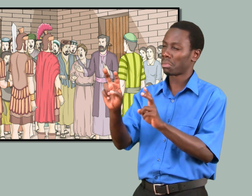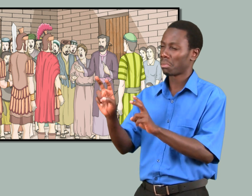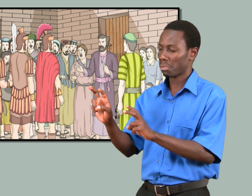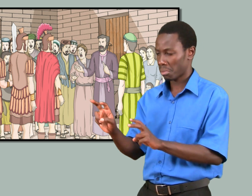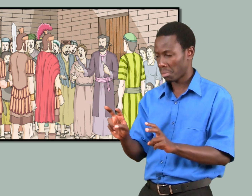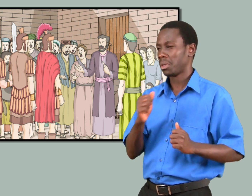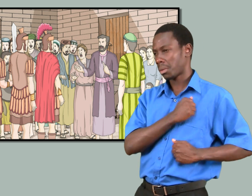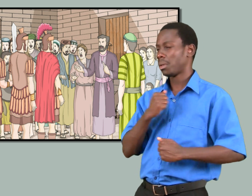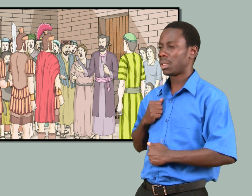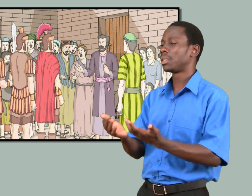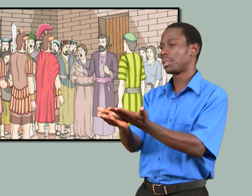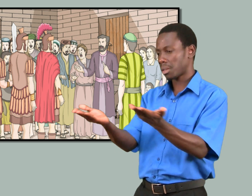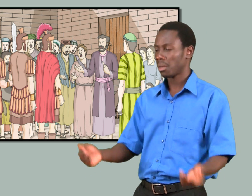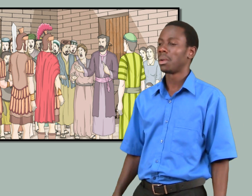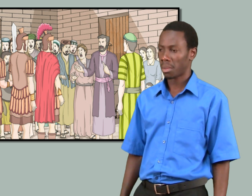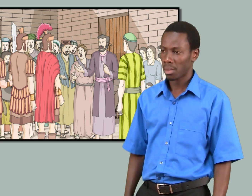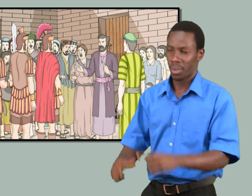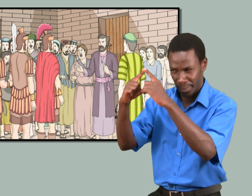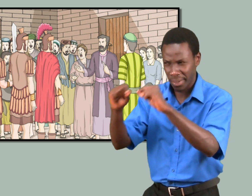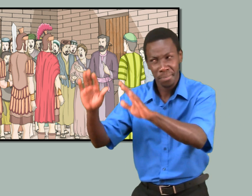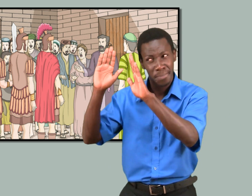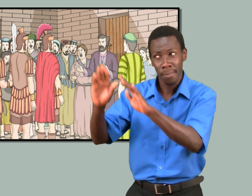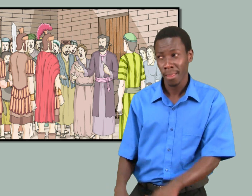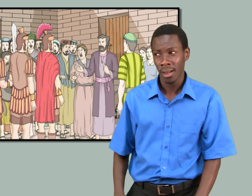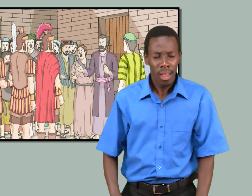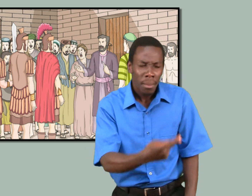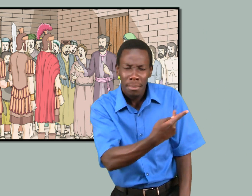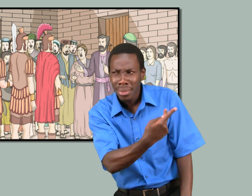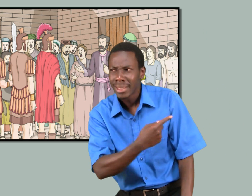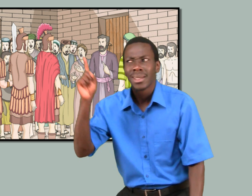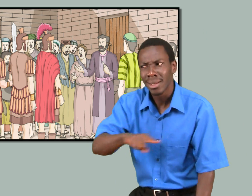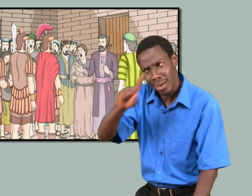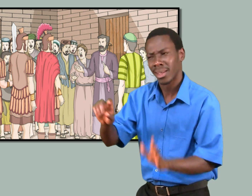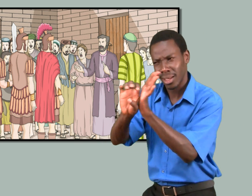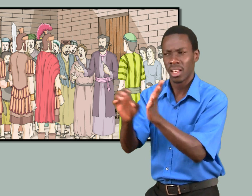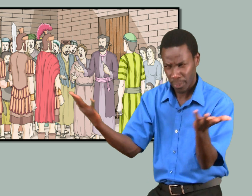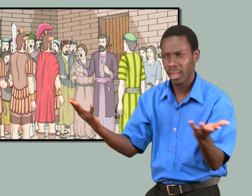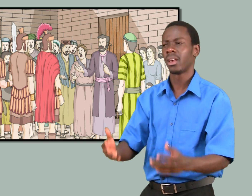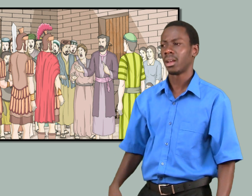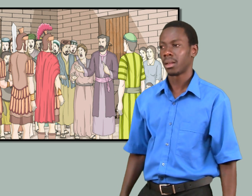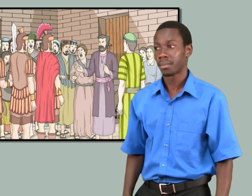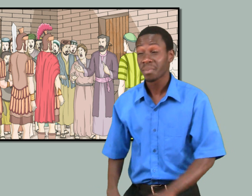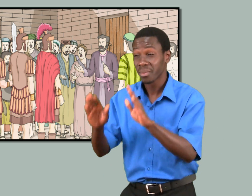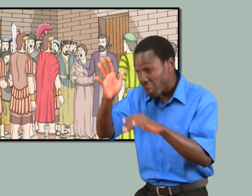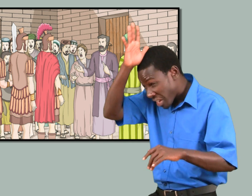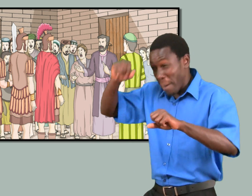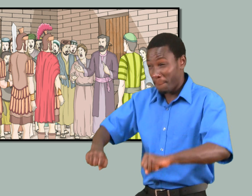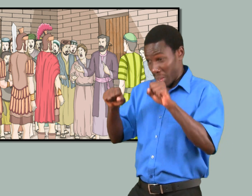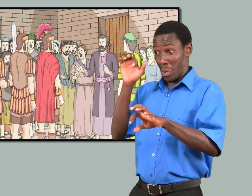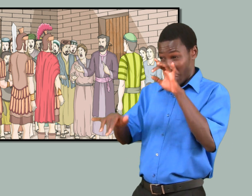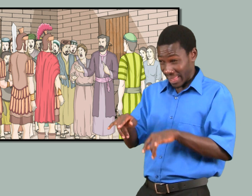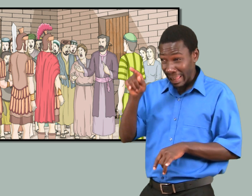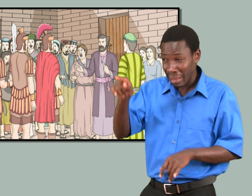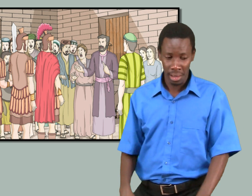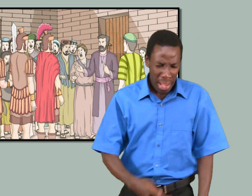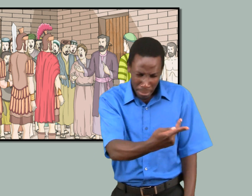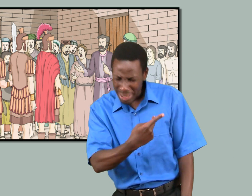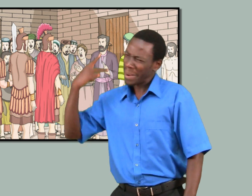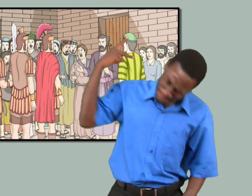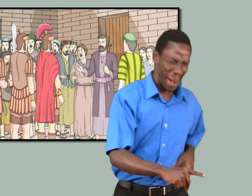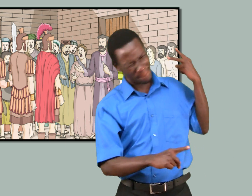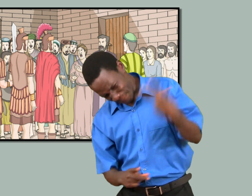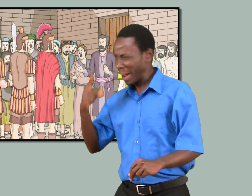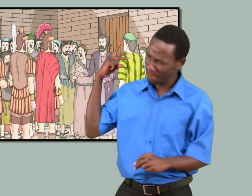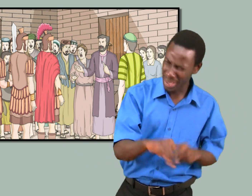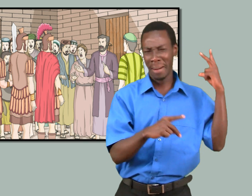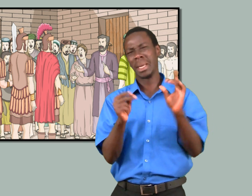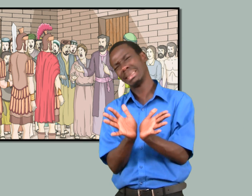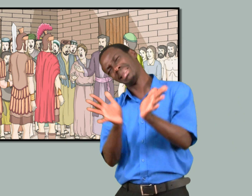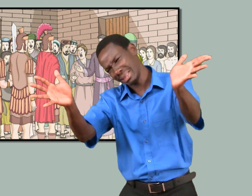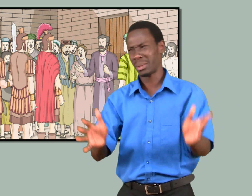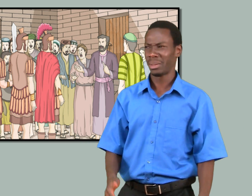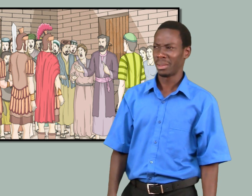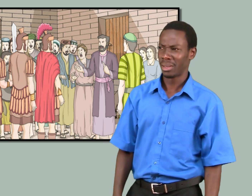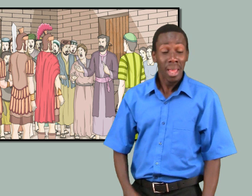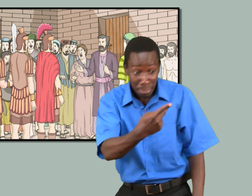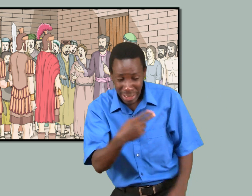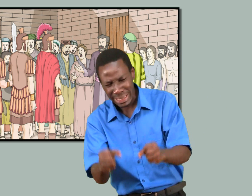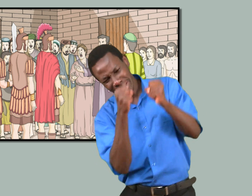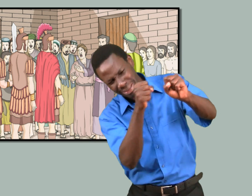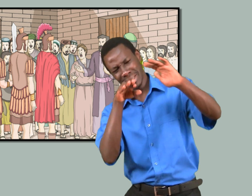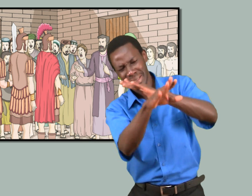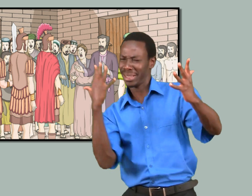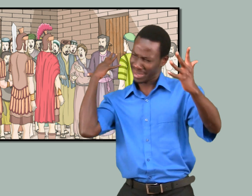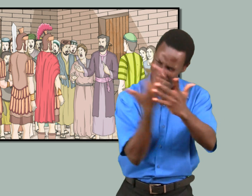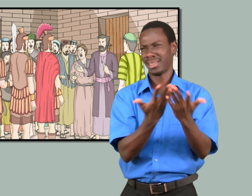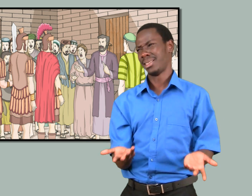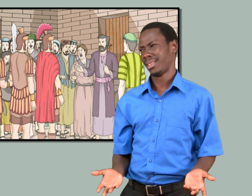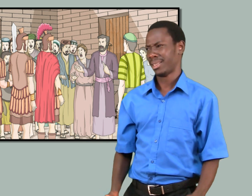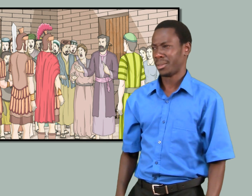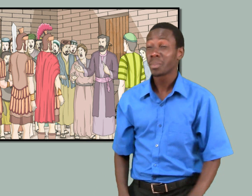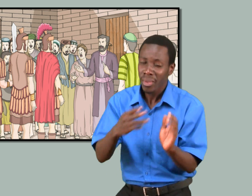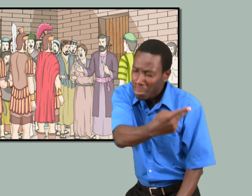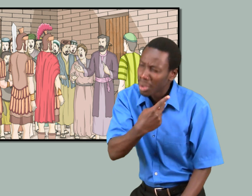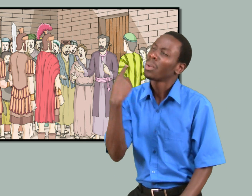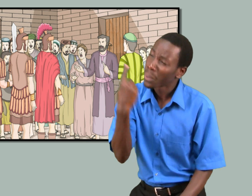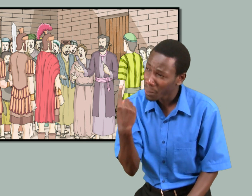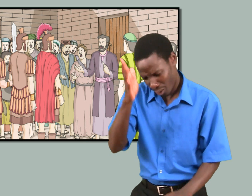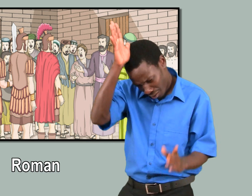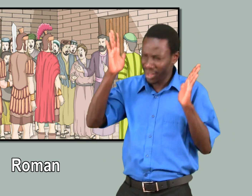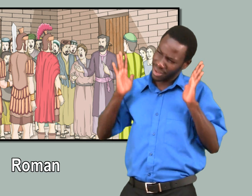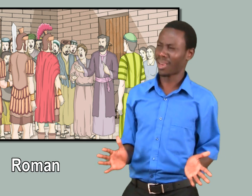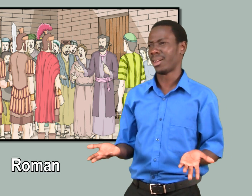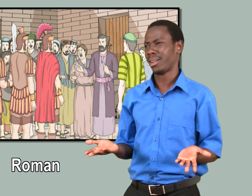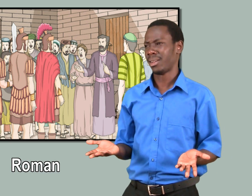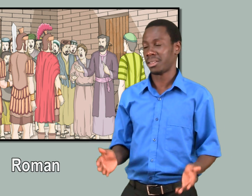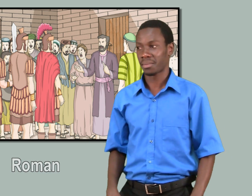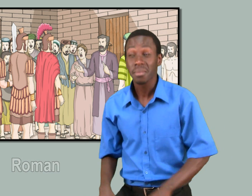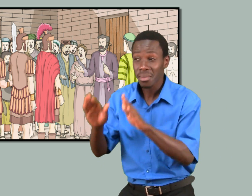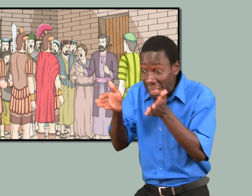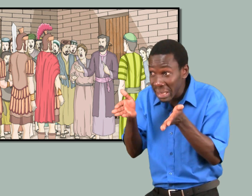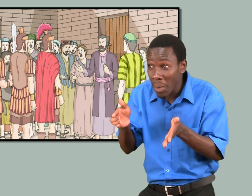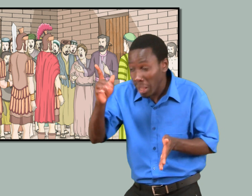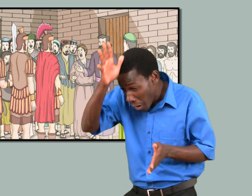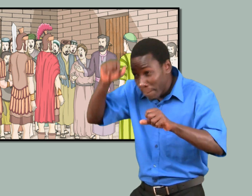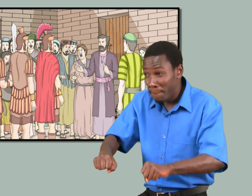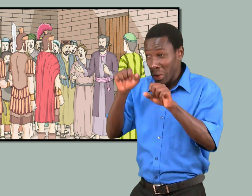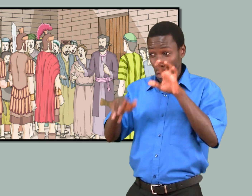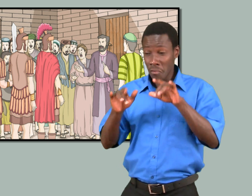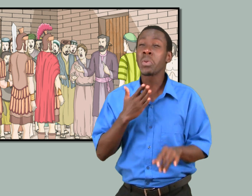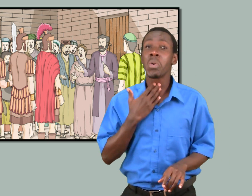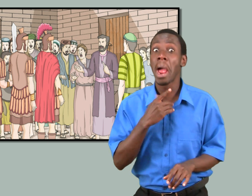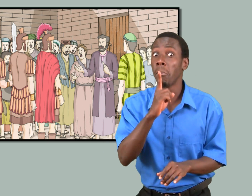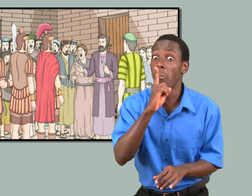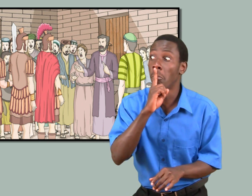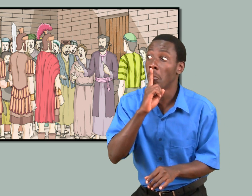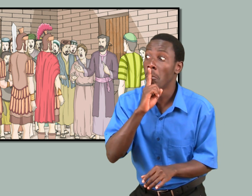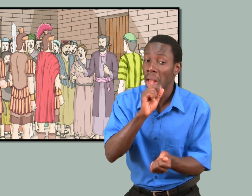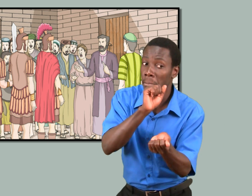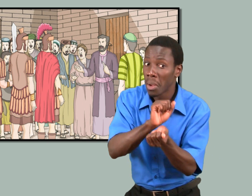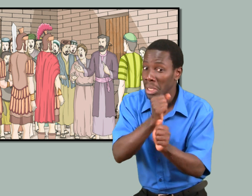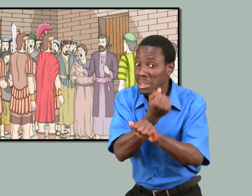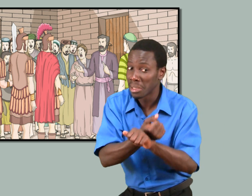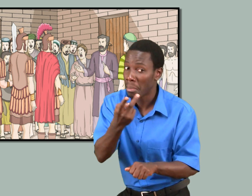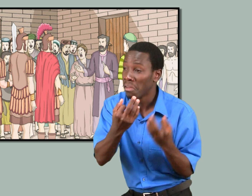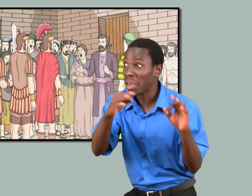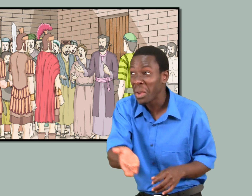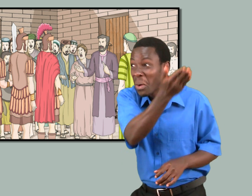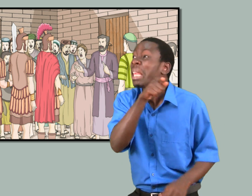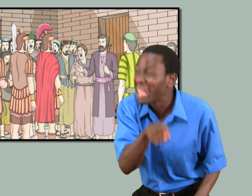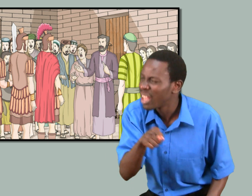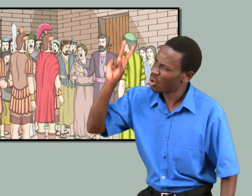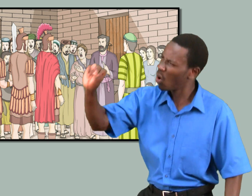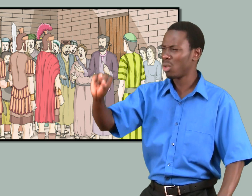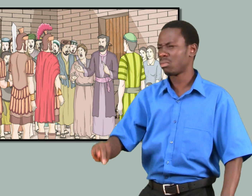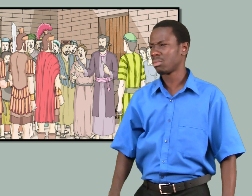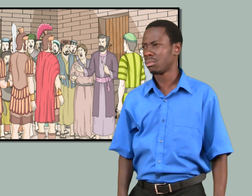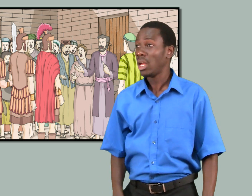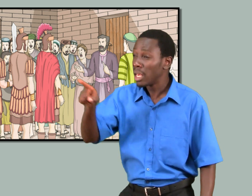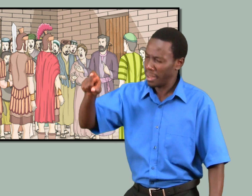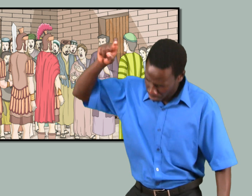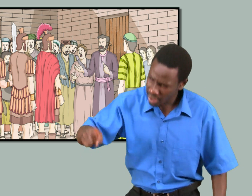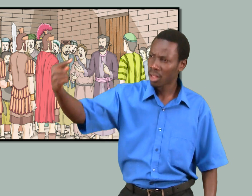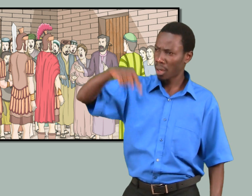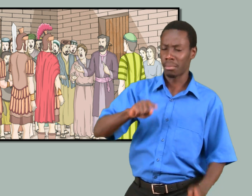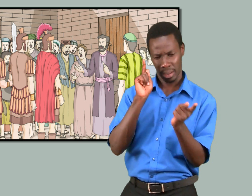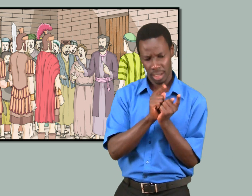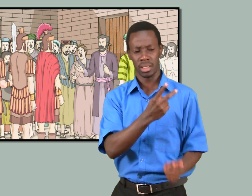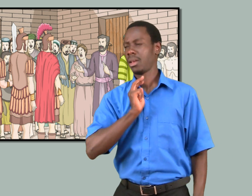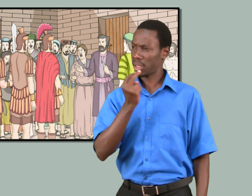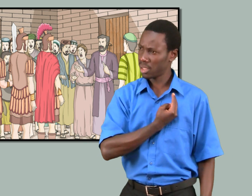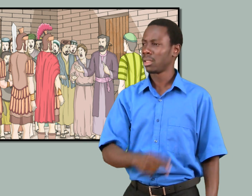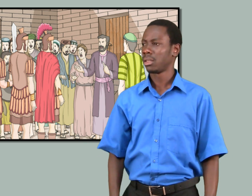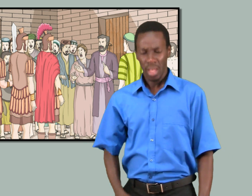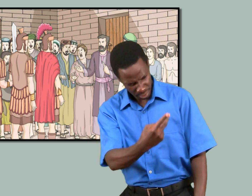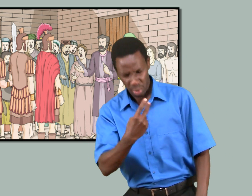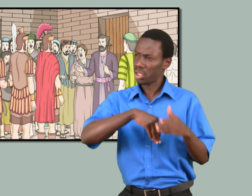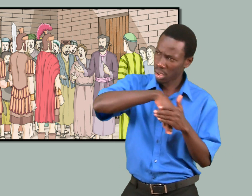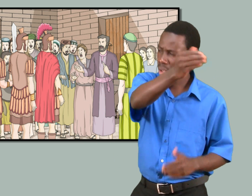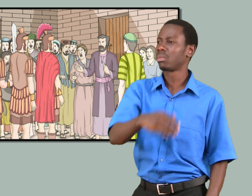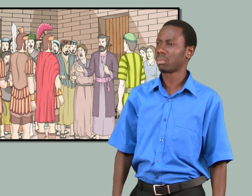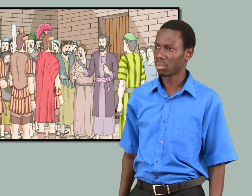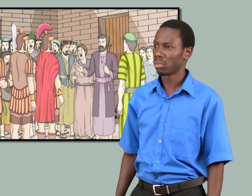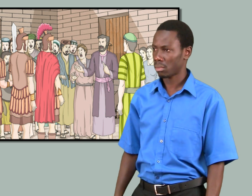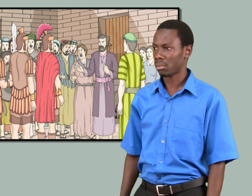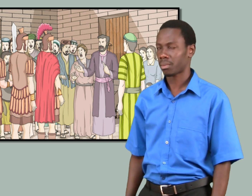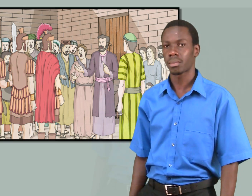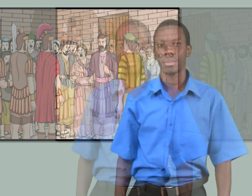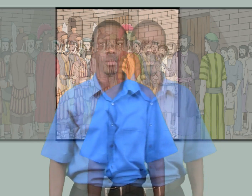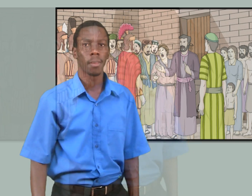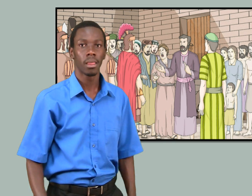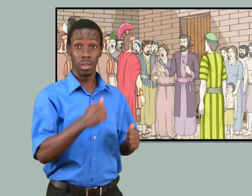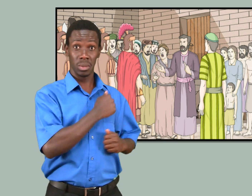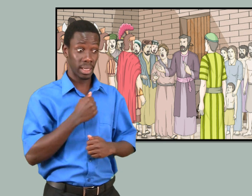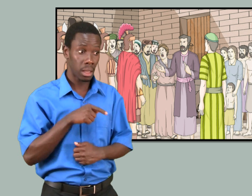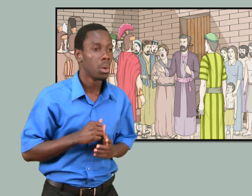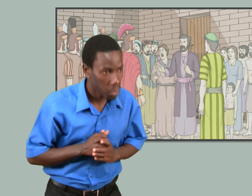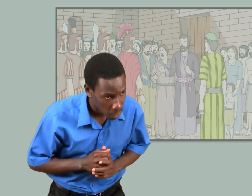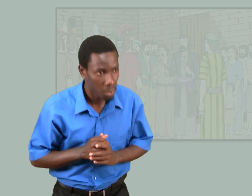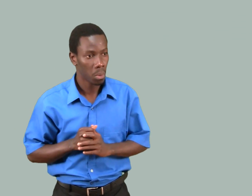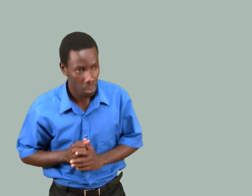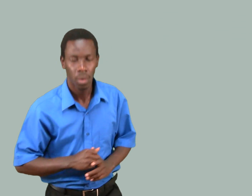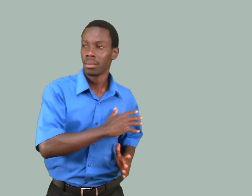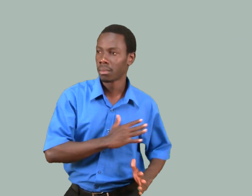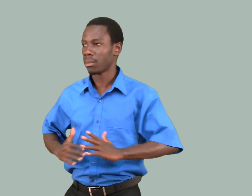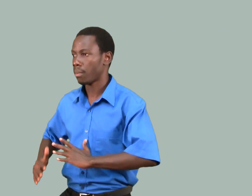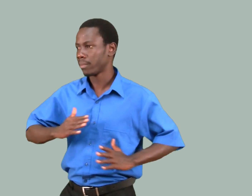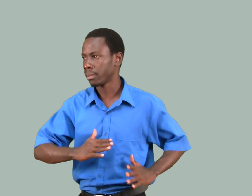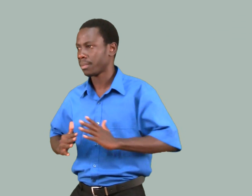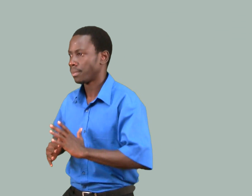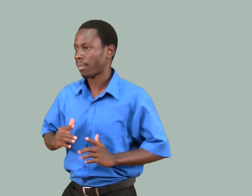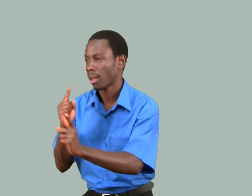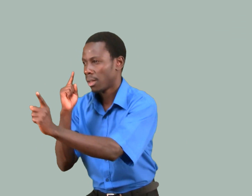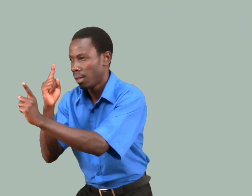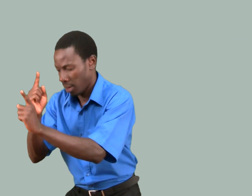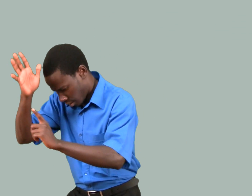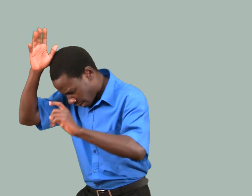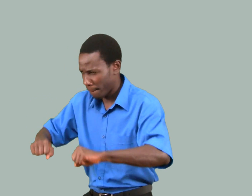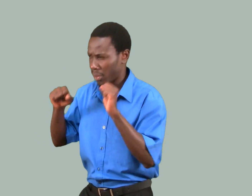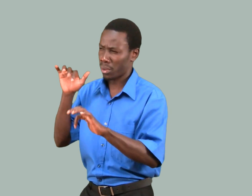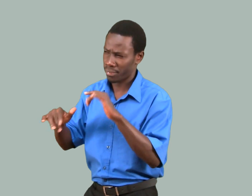But Paul said to the officers, “They beat us publicly without a trial and threw us into prison, even though we are Roman citizens. And now do they want to send us away secretly?